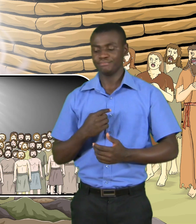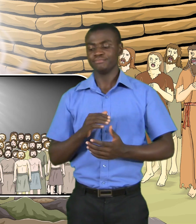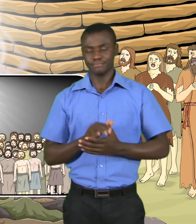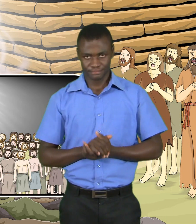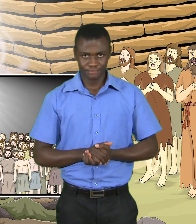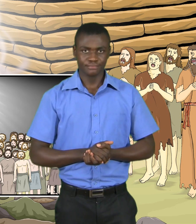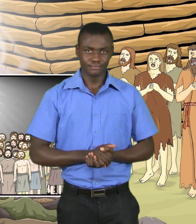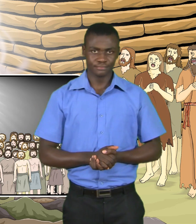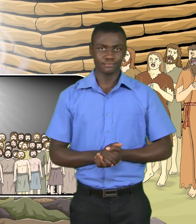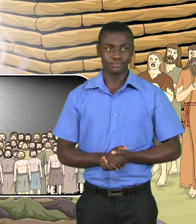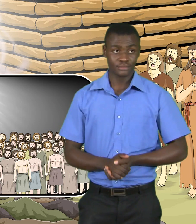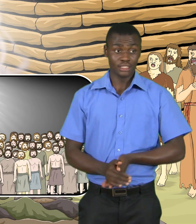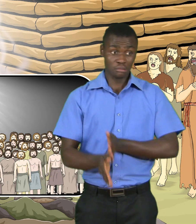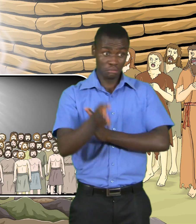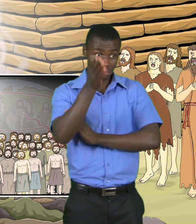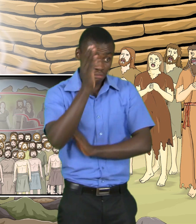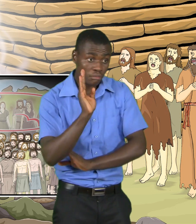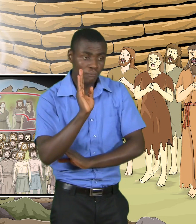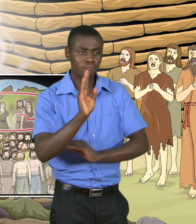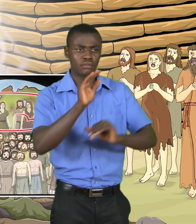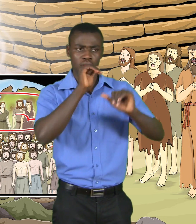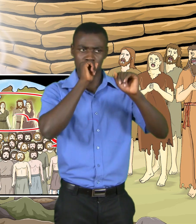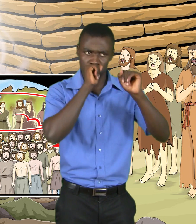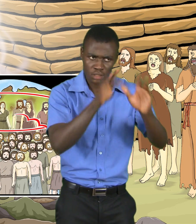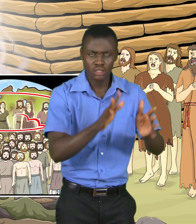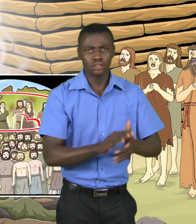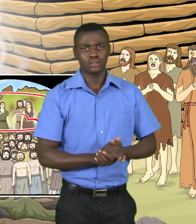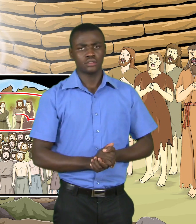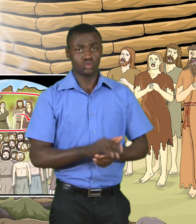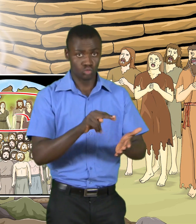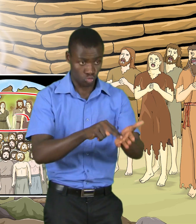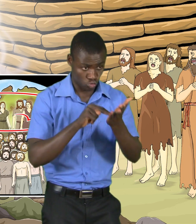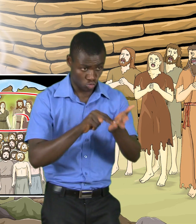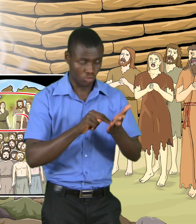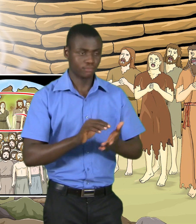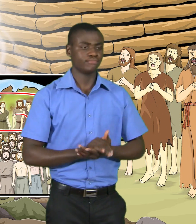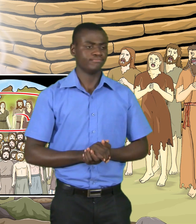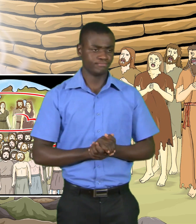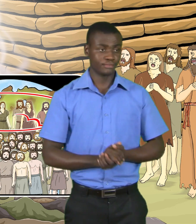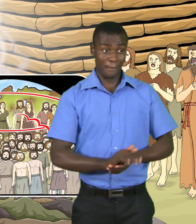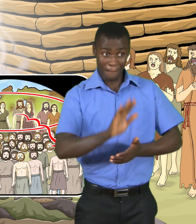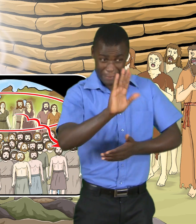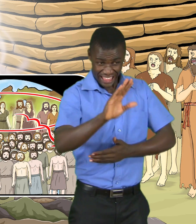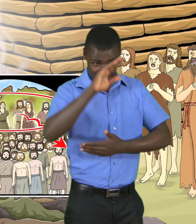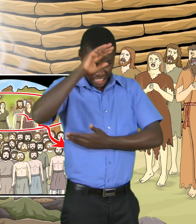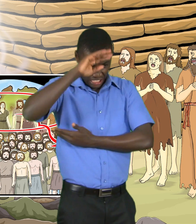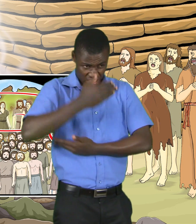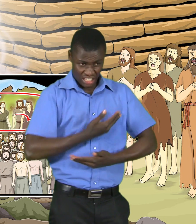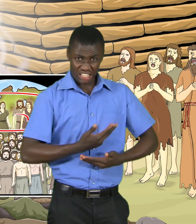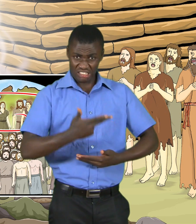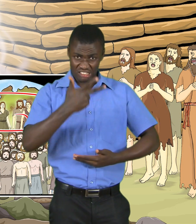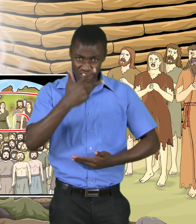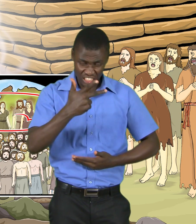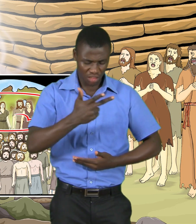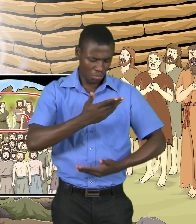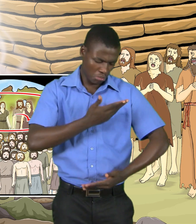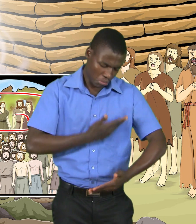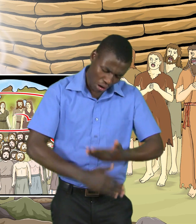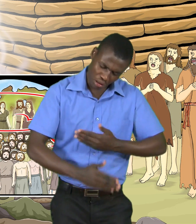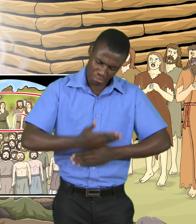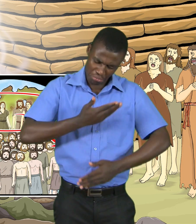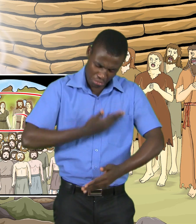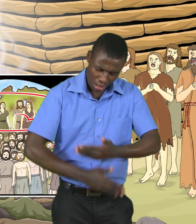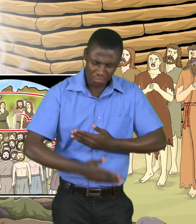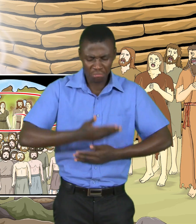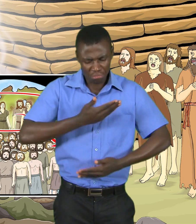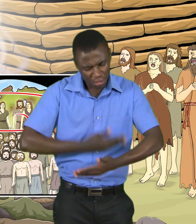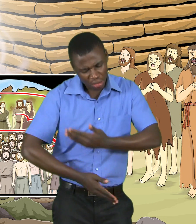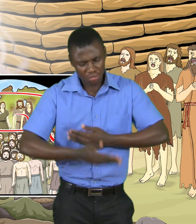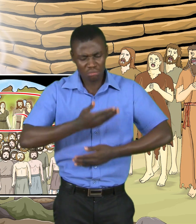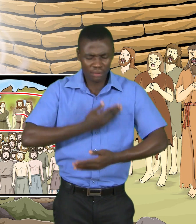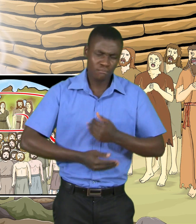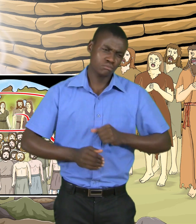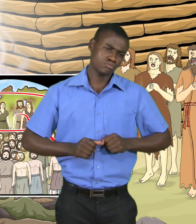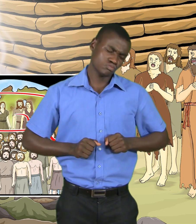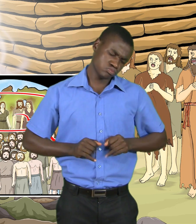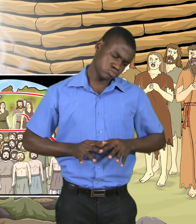But as for you, be fruitful and multiply; spread out across the earth and multiply upon it.”